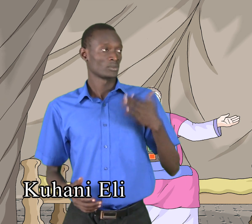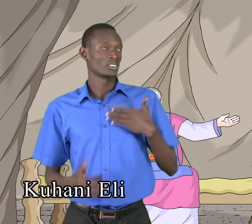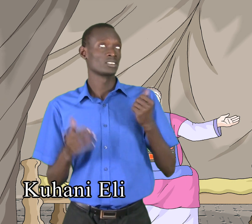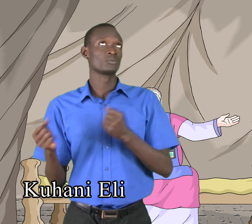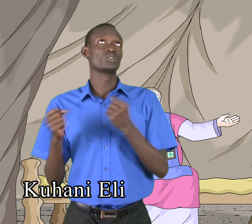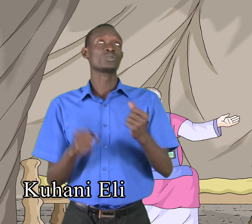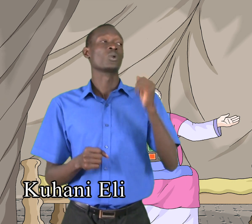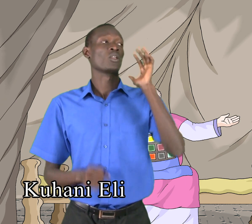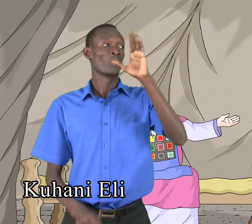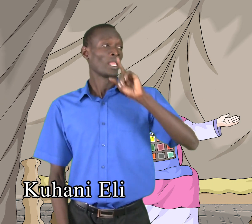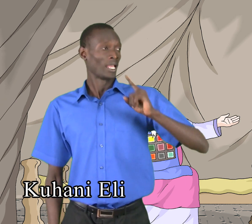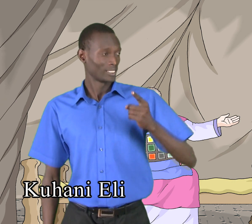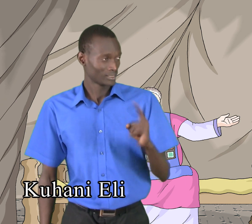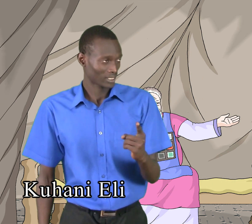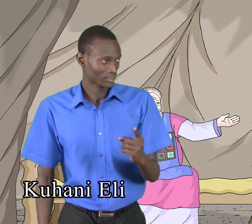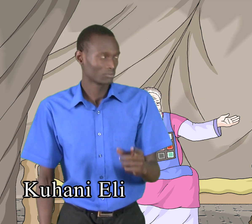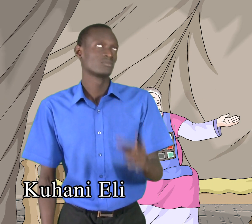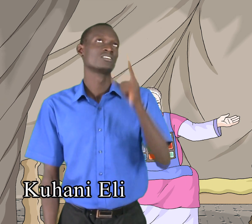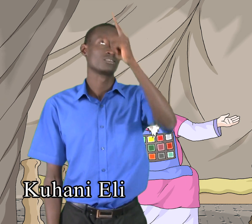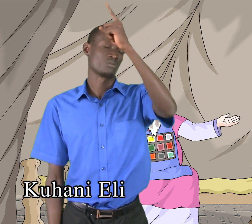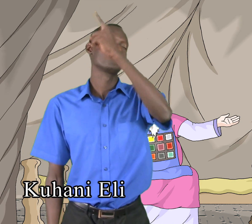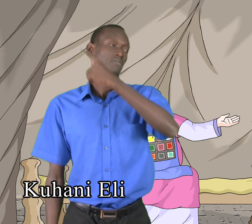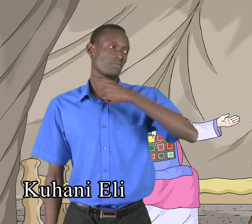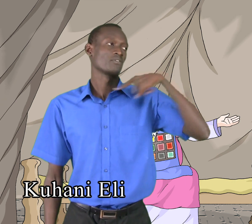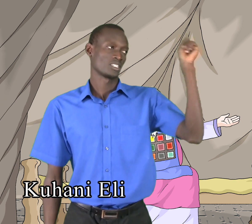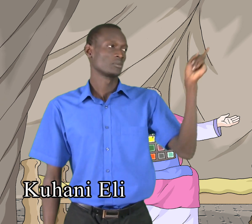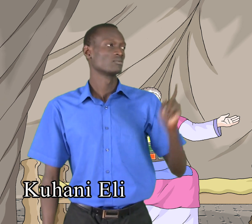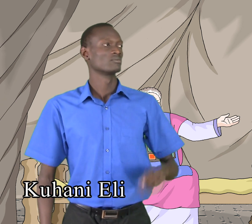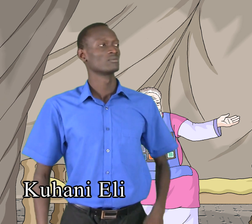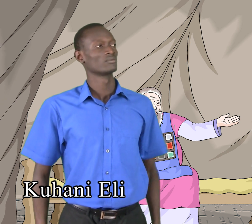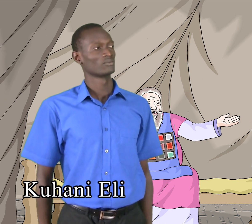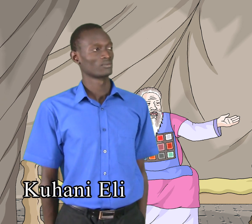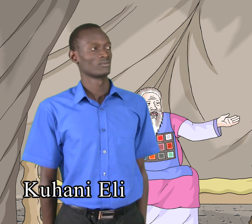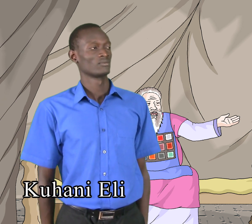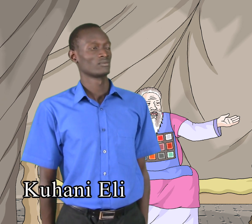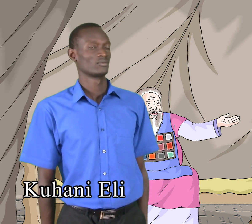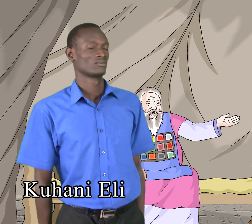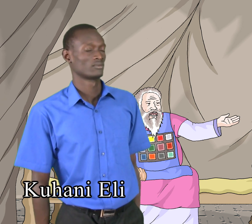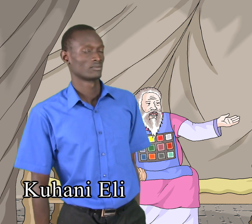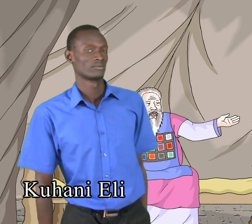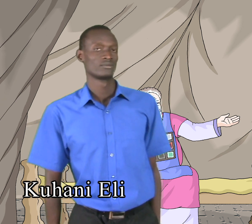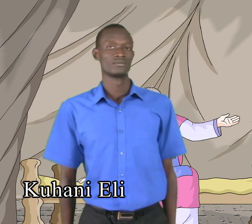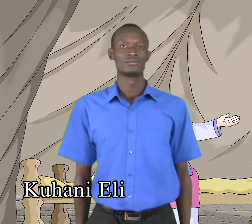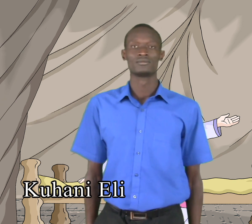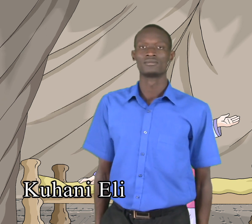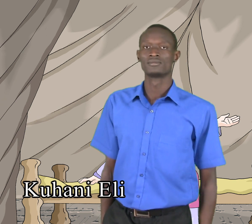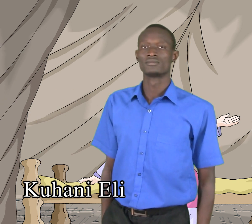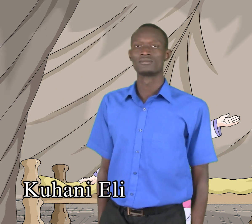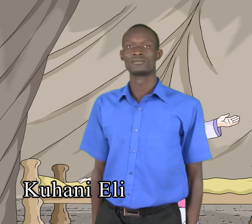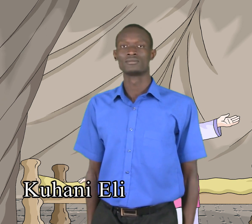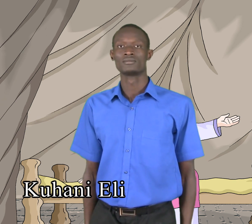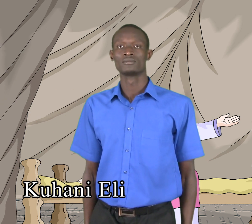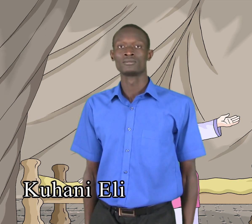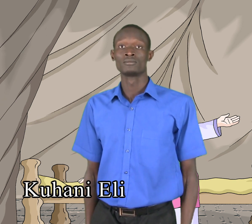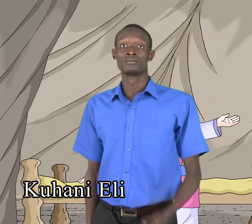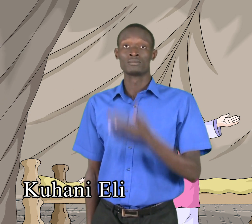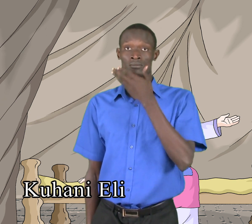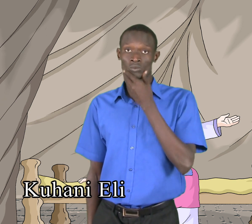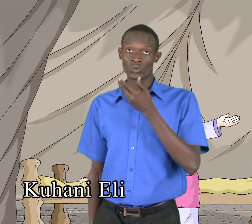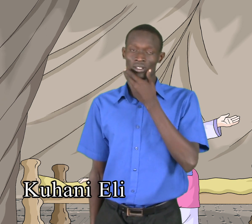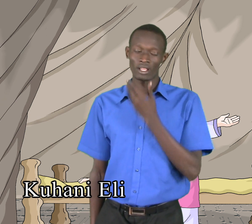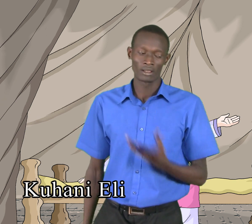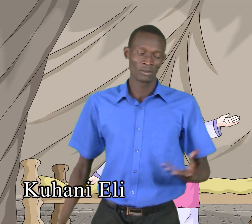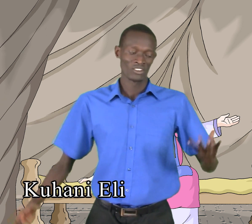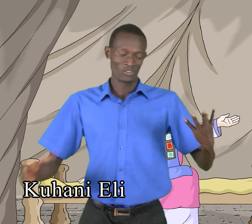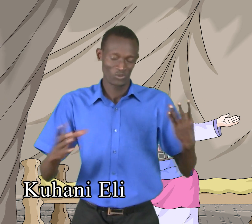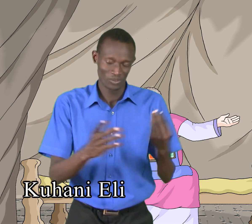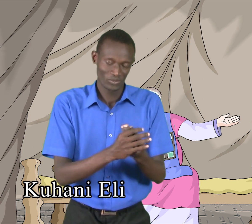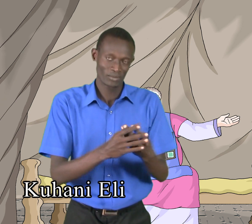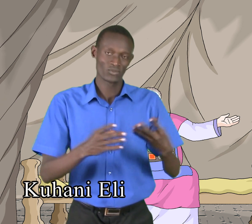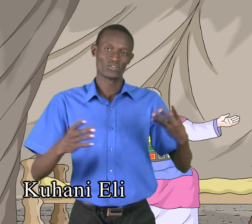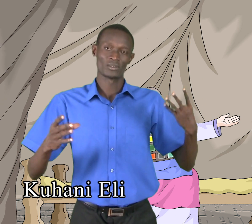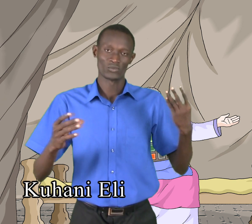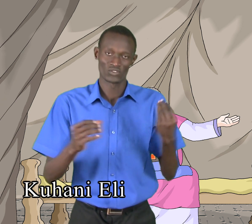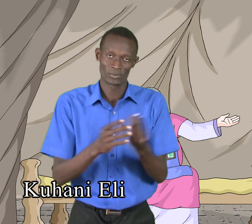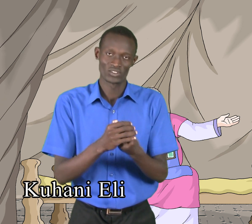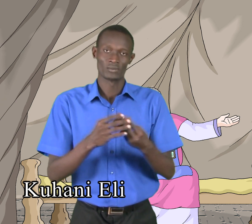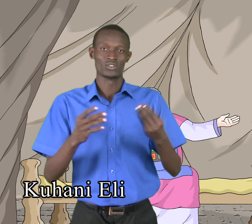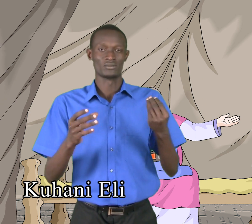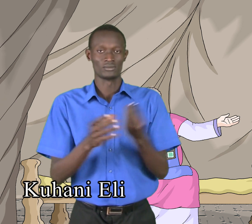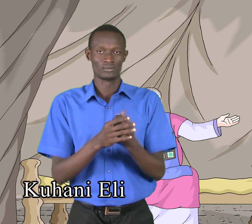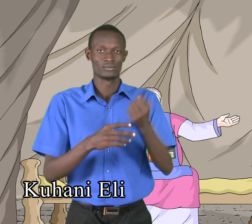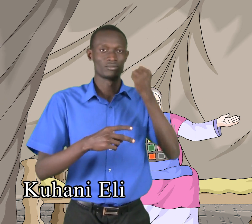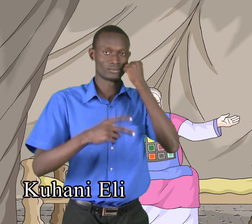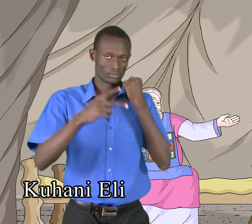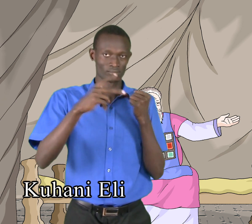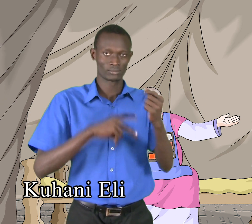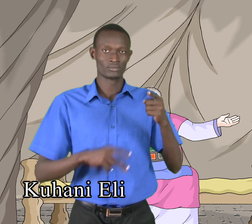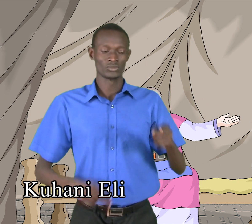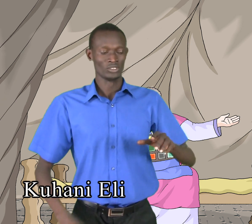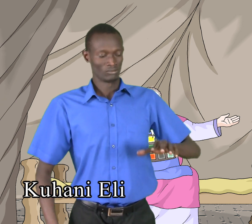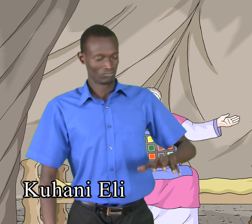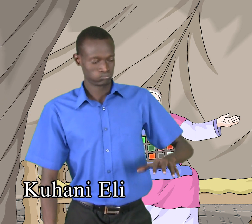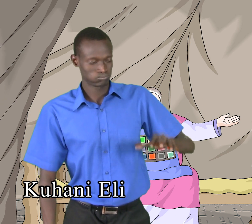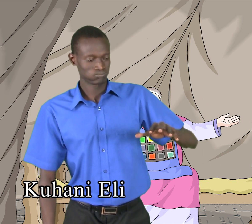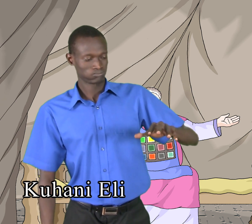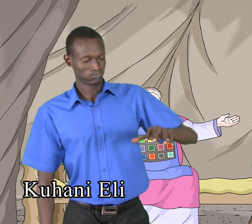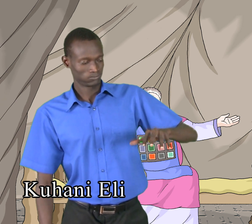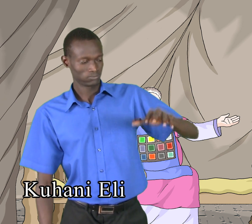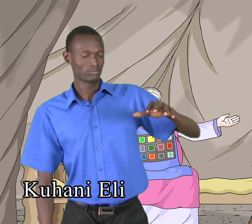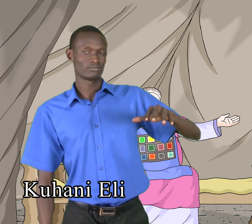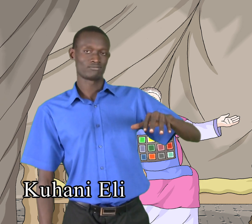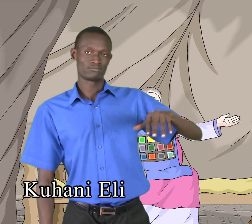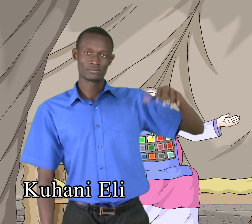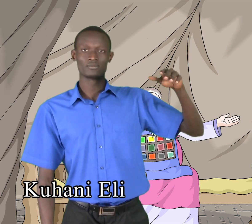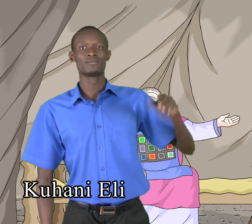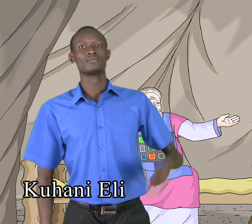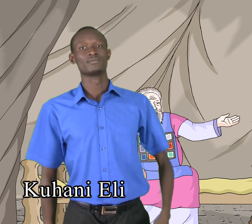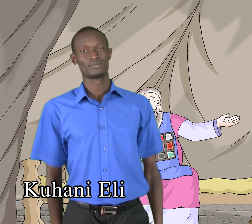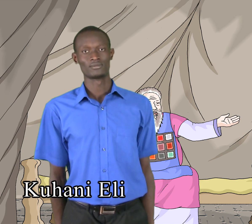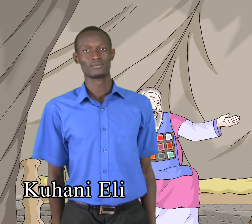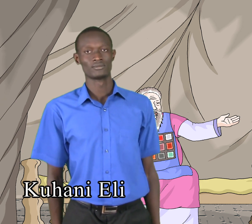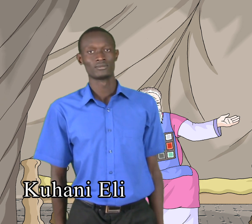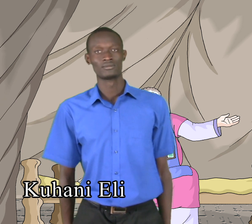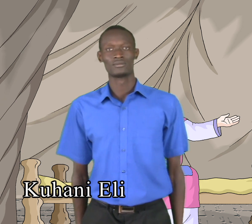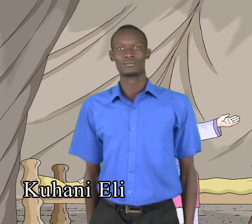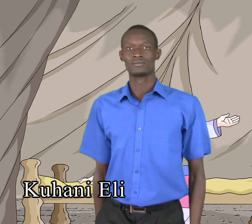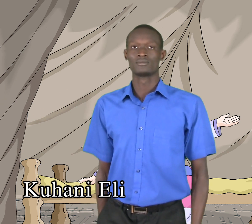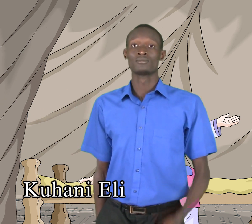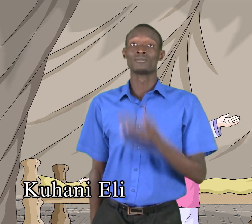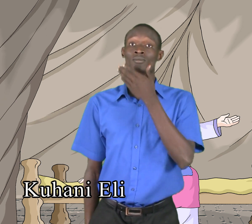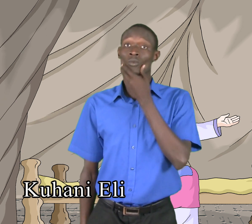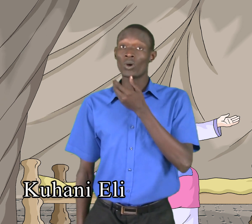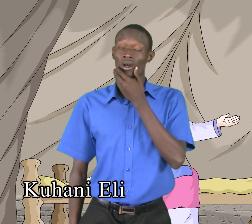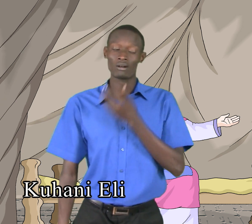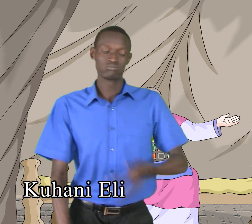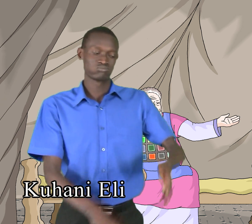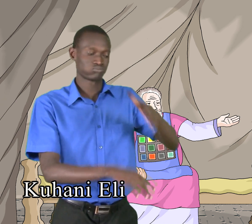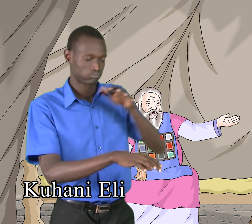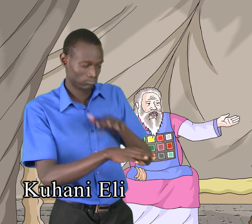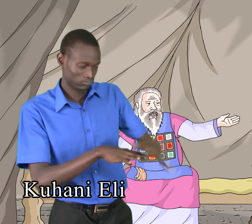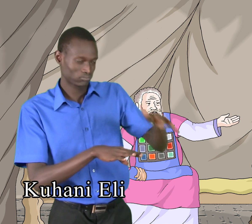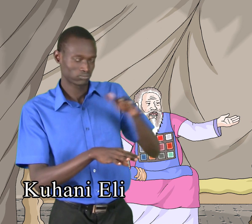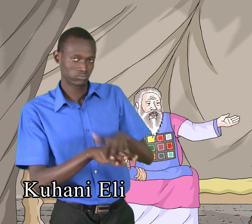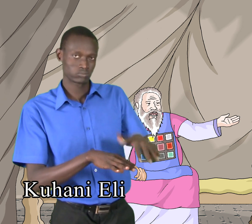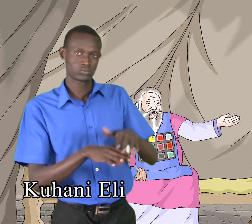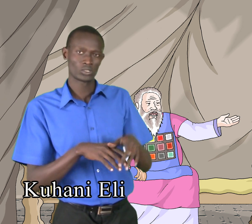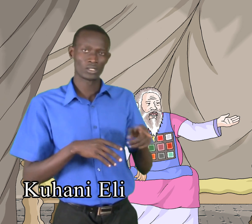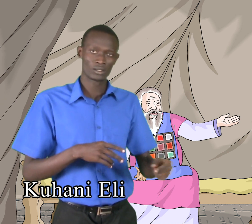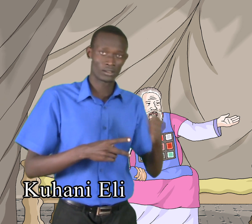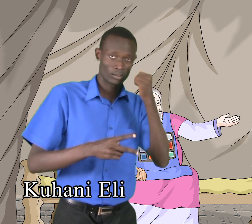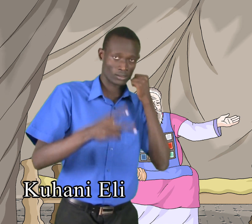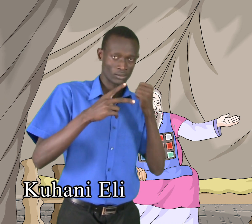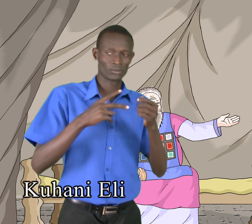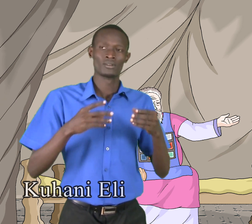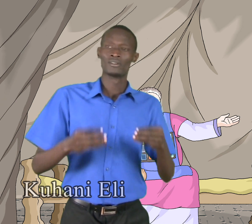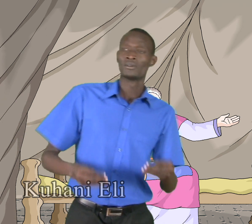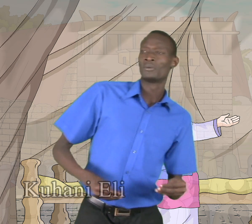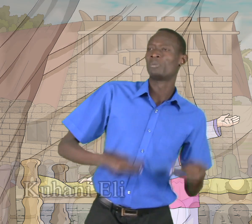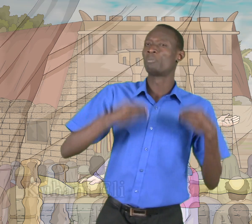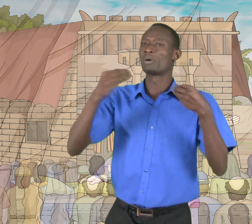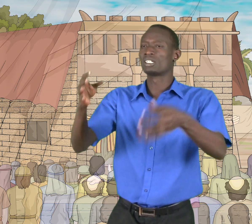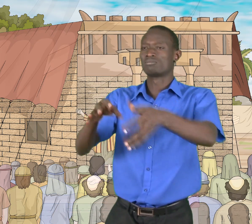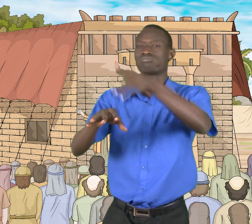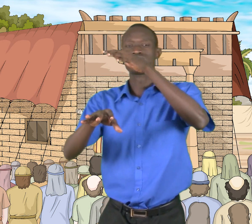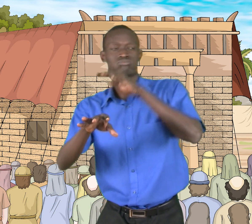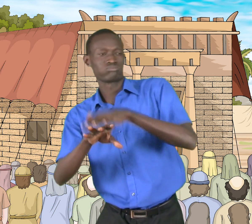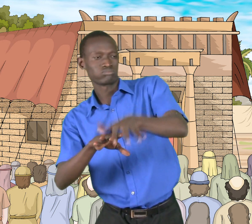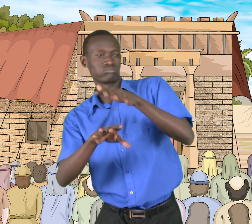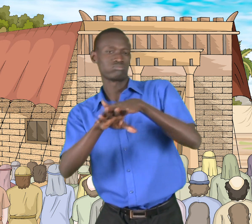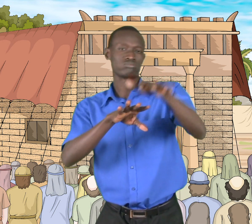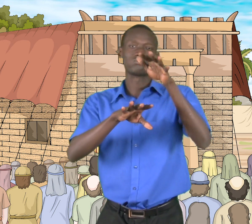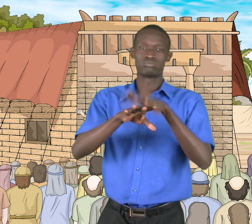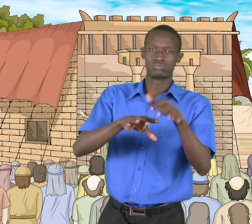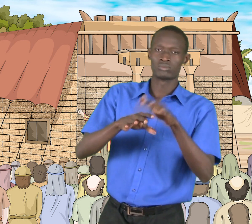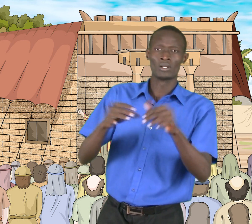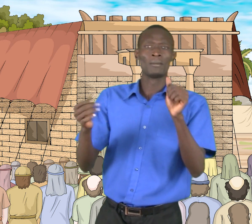“He is the LORD,” replied Eli. “Let Him do what is good in His eyes.”